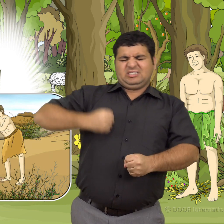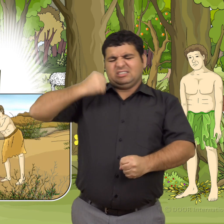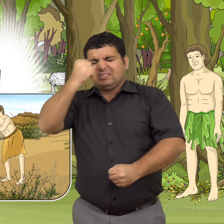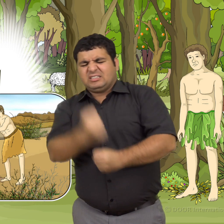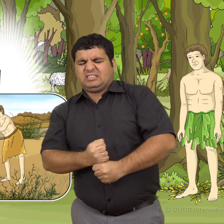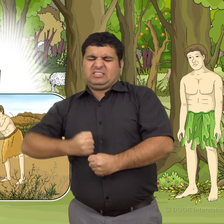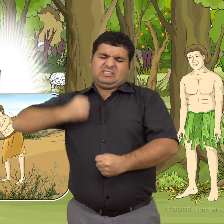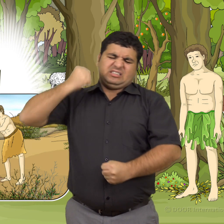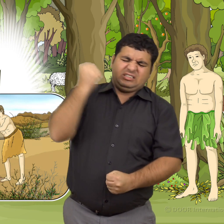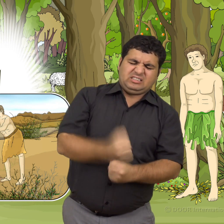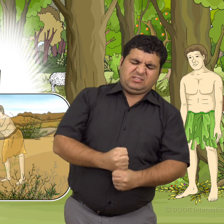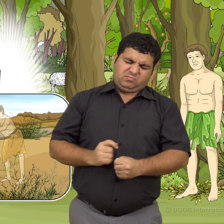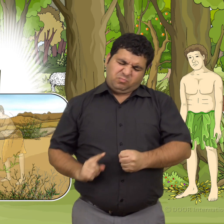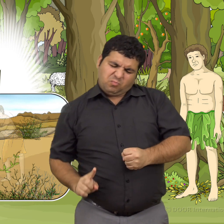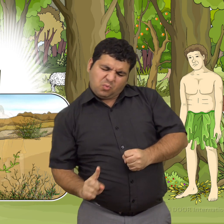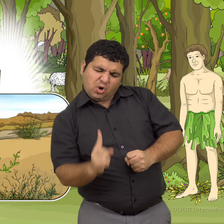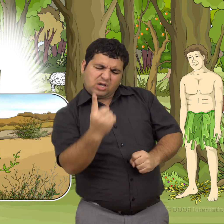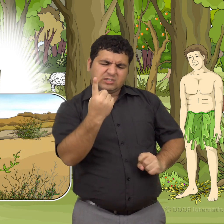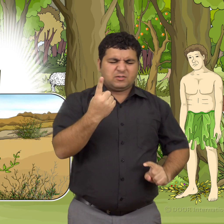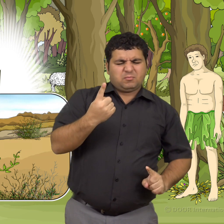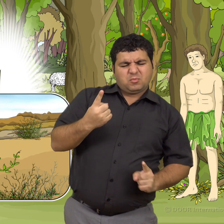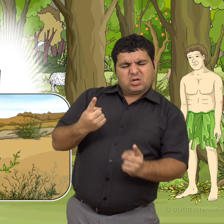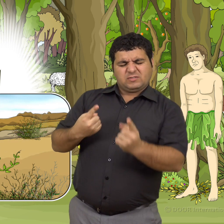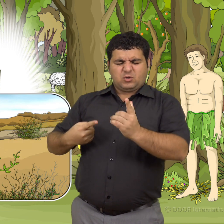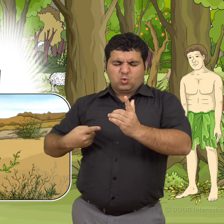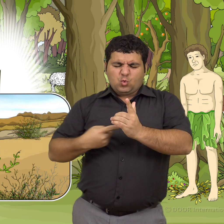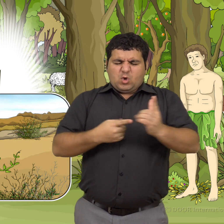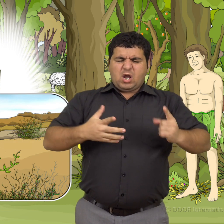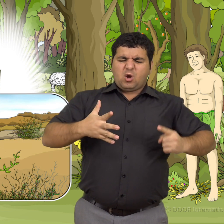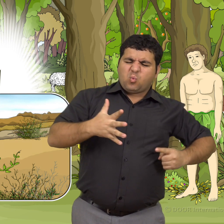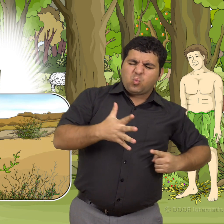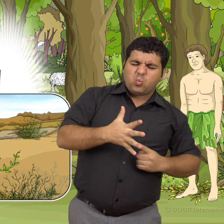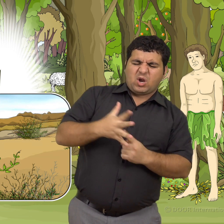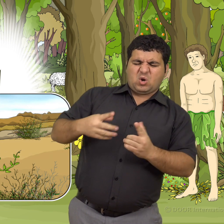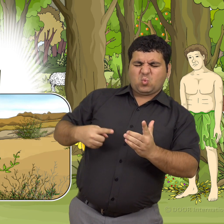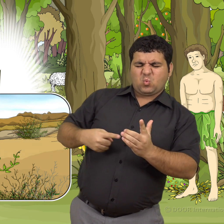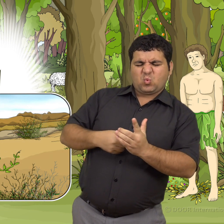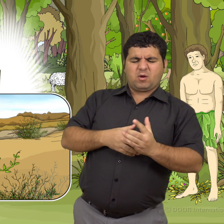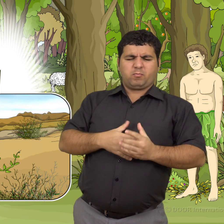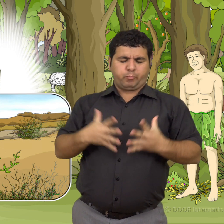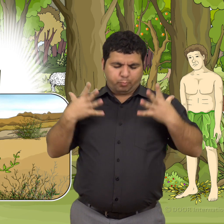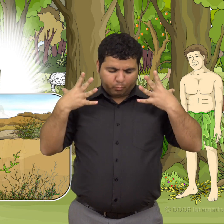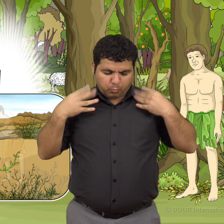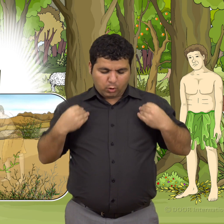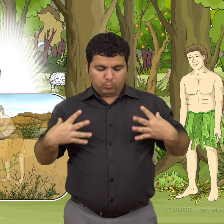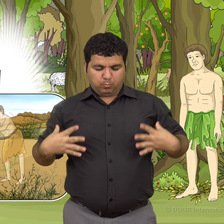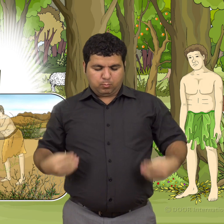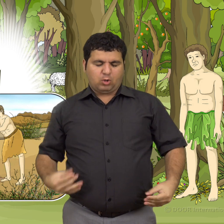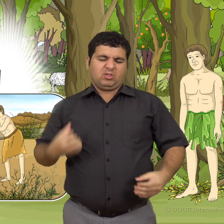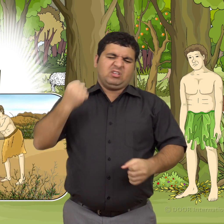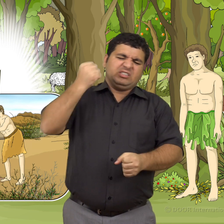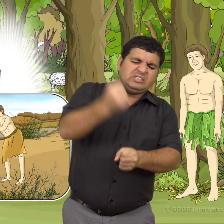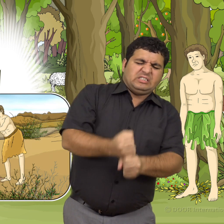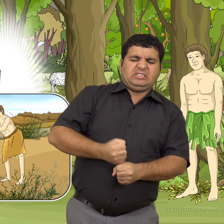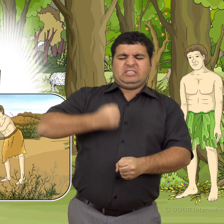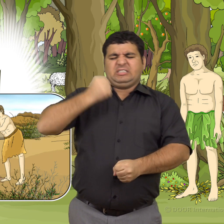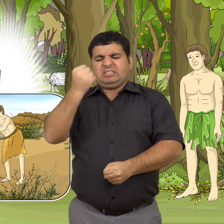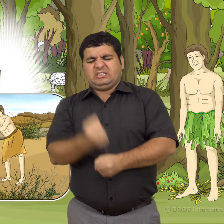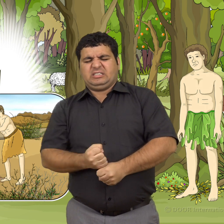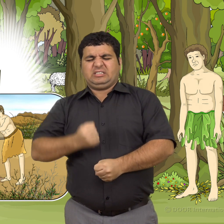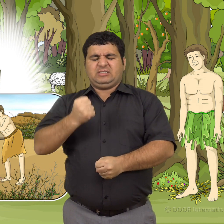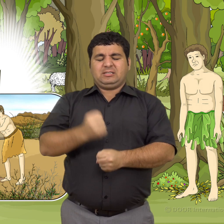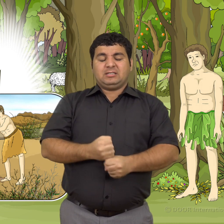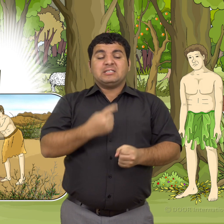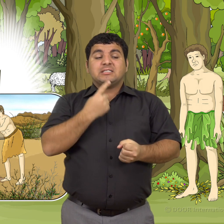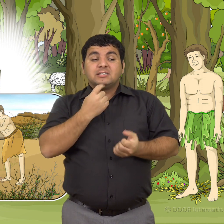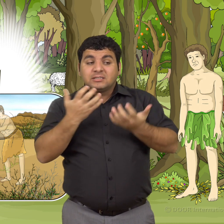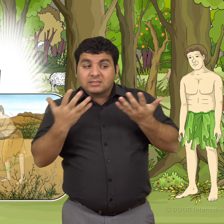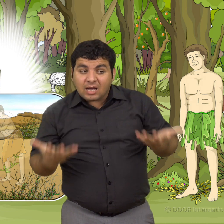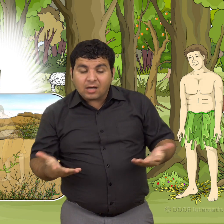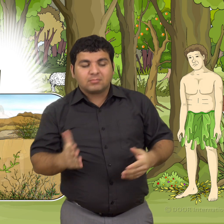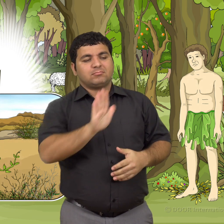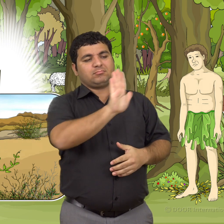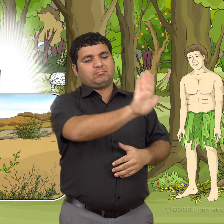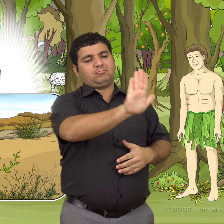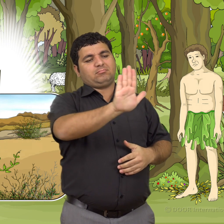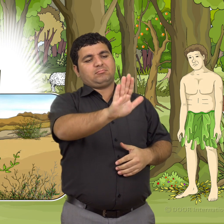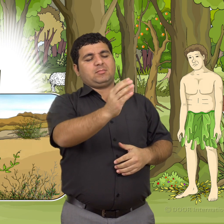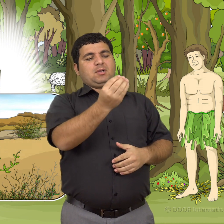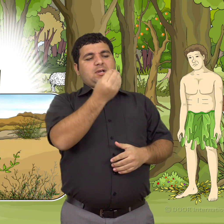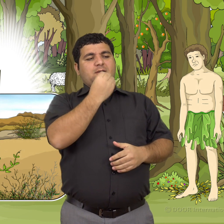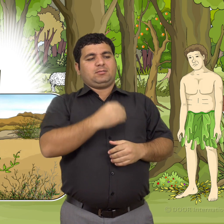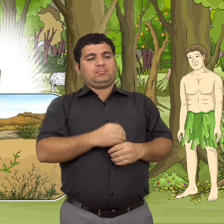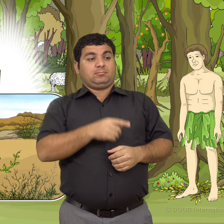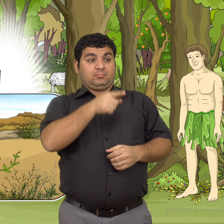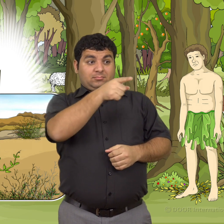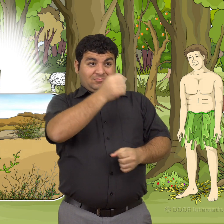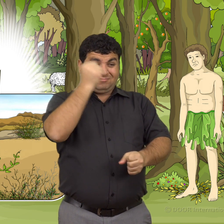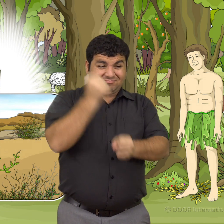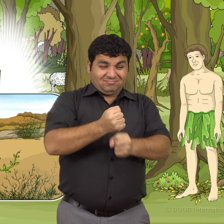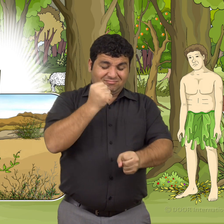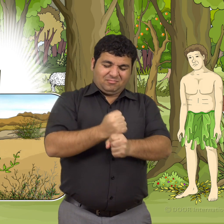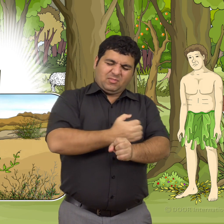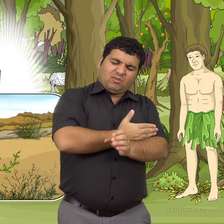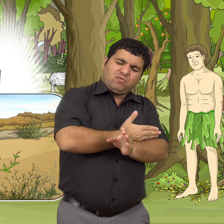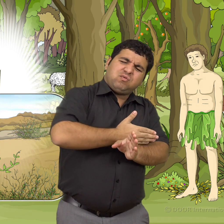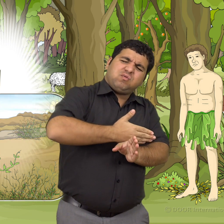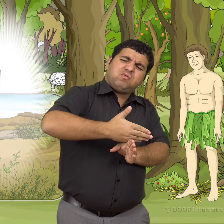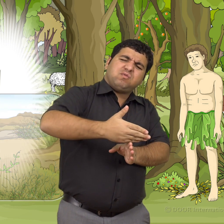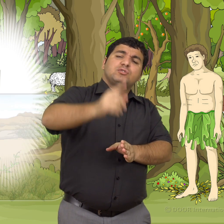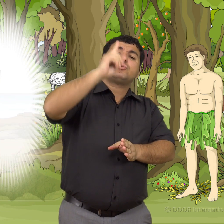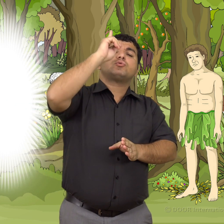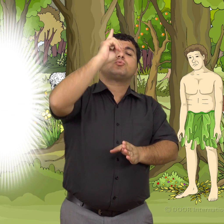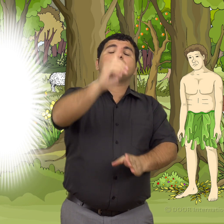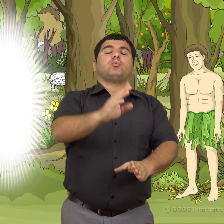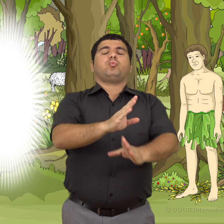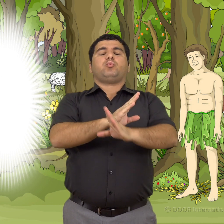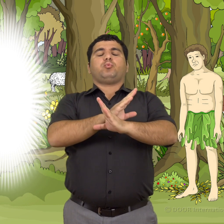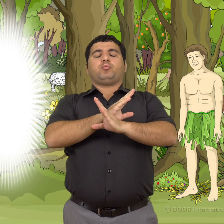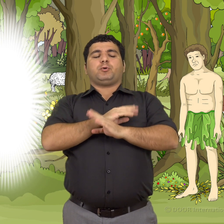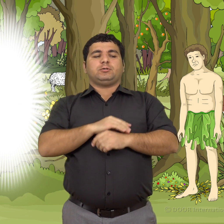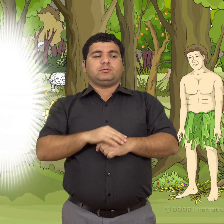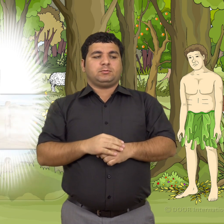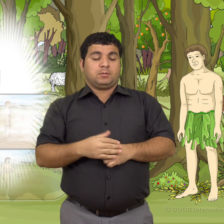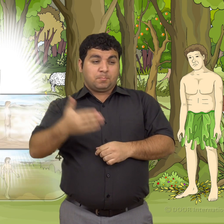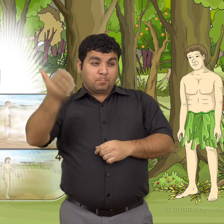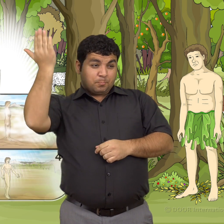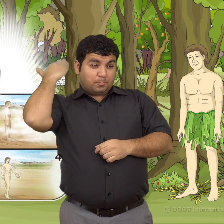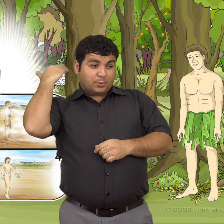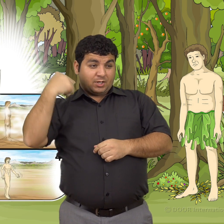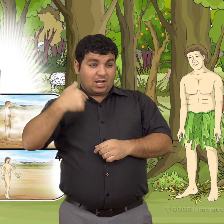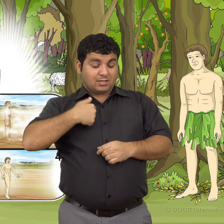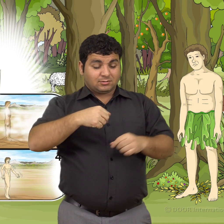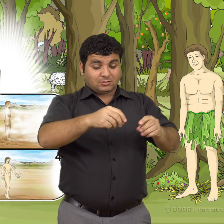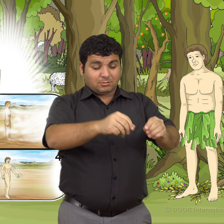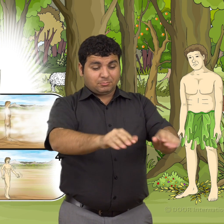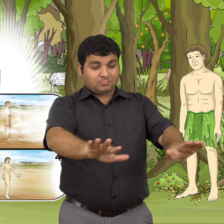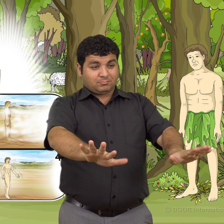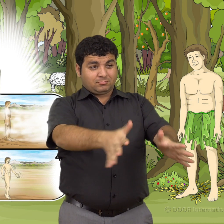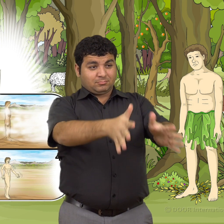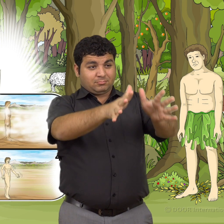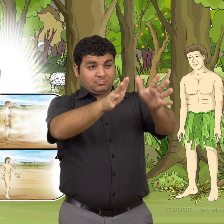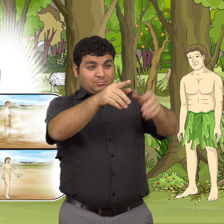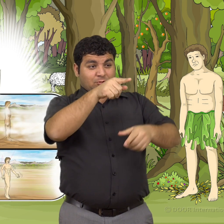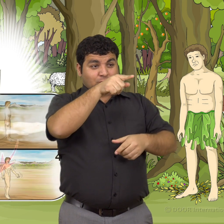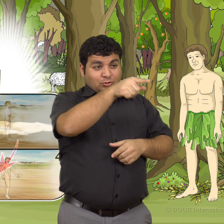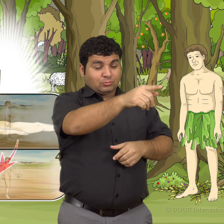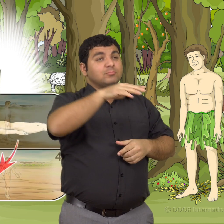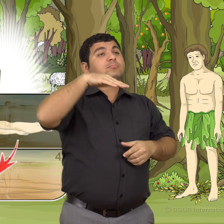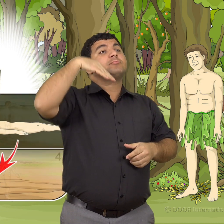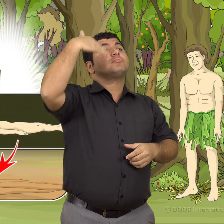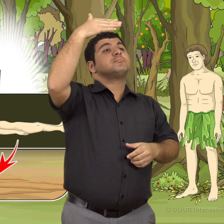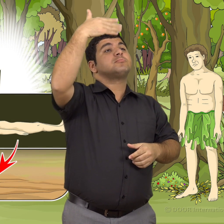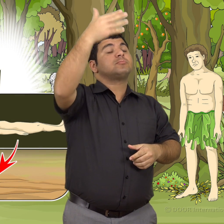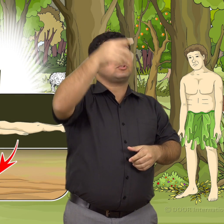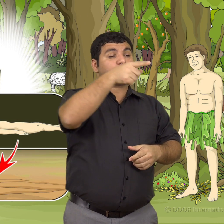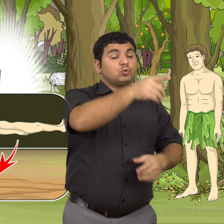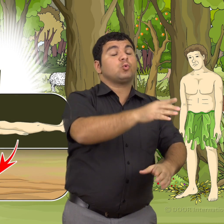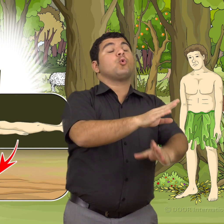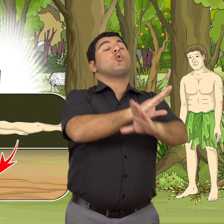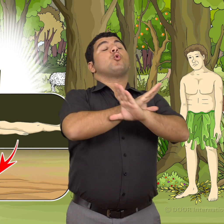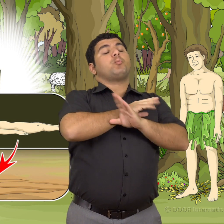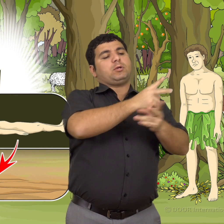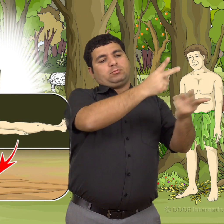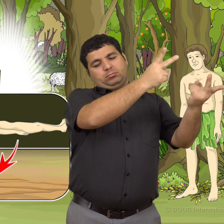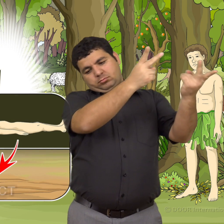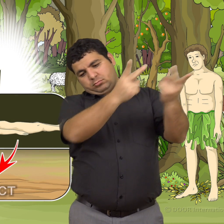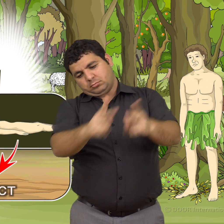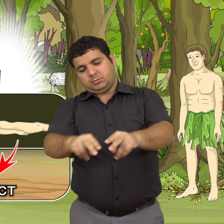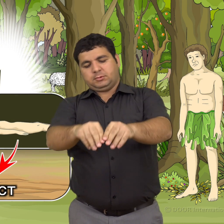Both thorns and thistles it will yield for you, and you will eat the plants of the field. By the sweat of your brow you will eat your bread, until you return to the ground— because out of it were you taken.